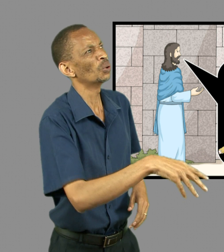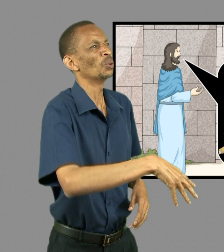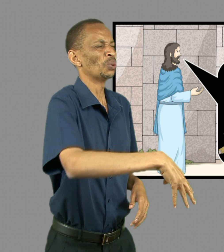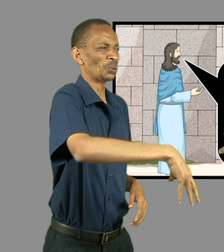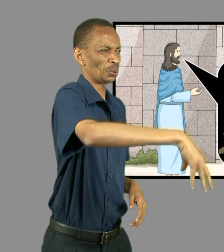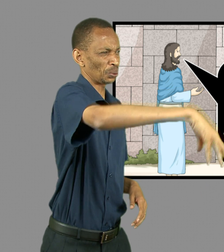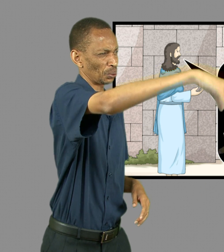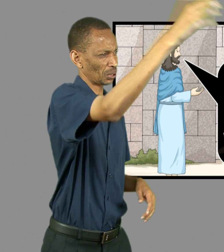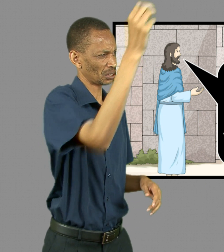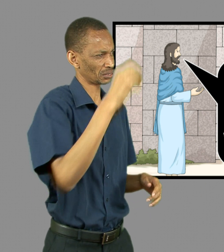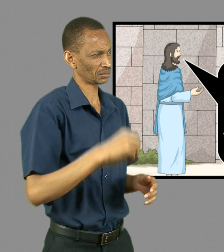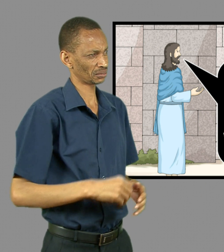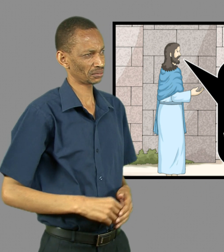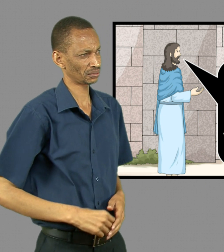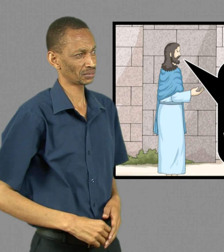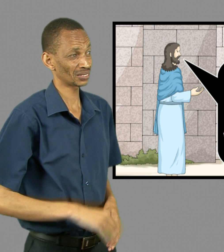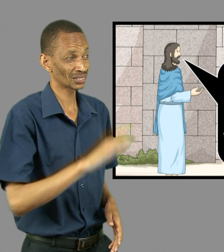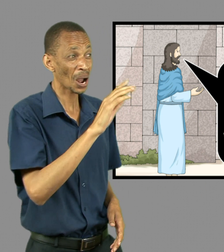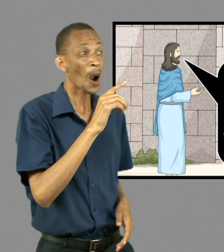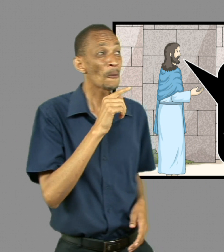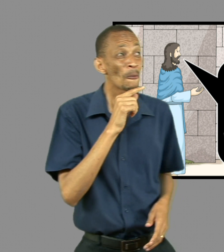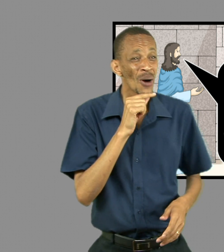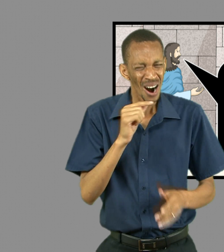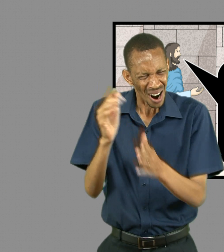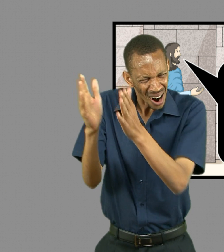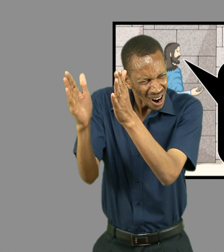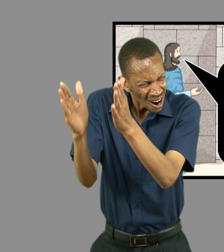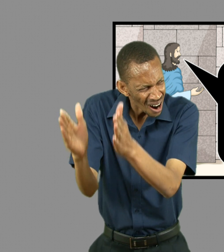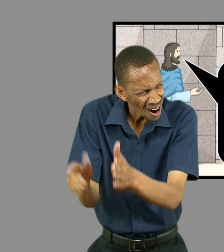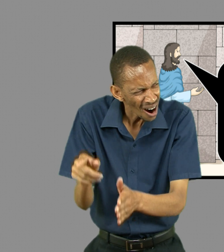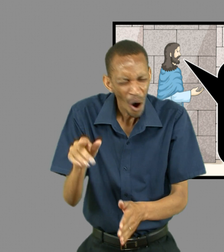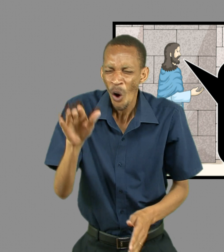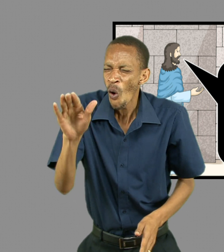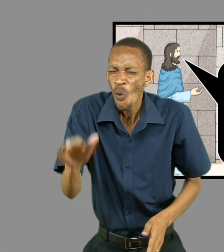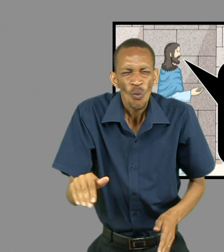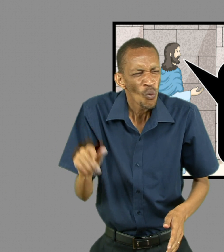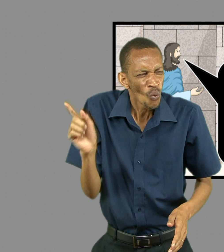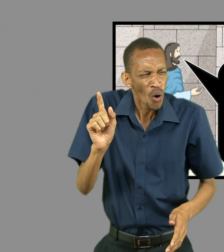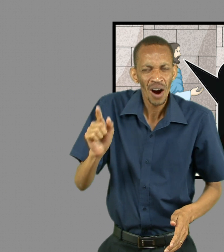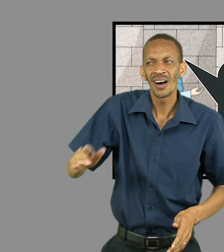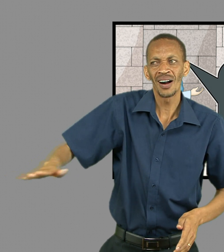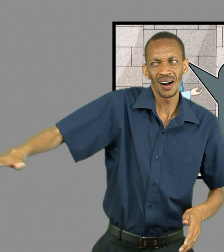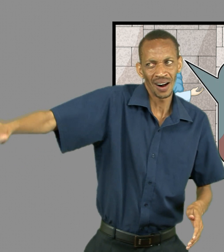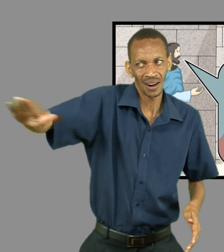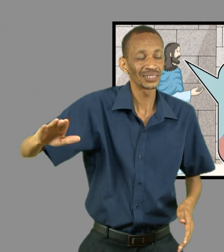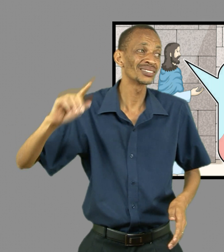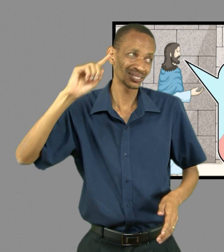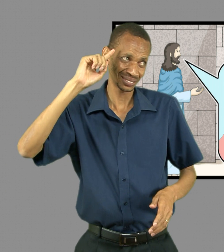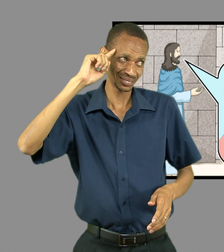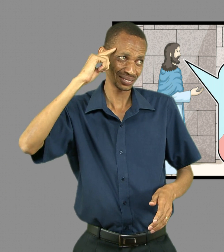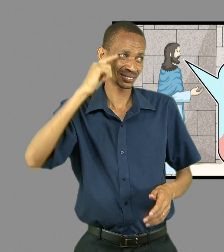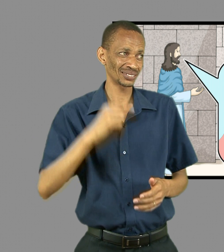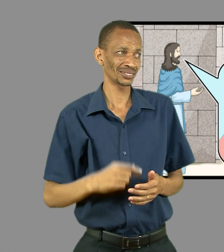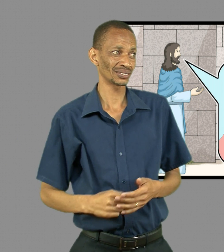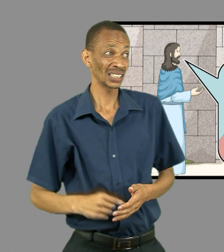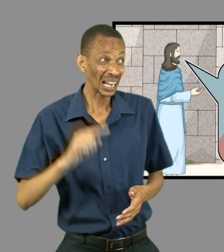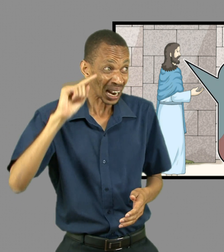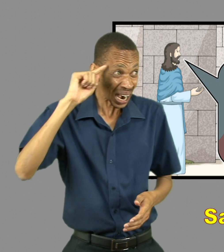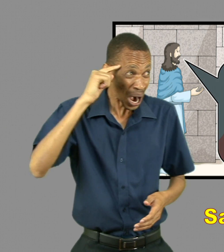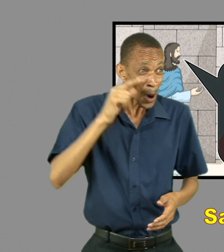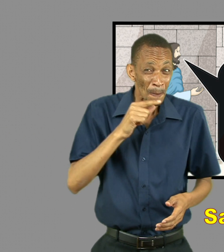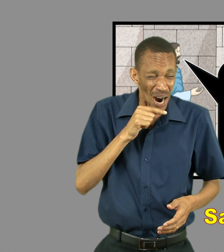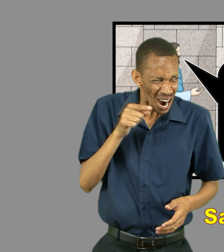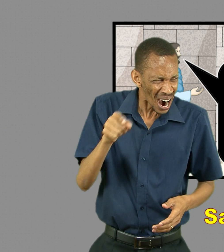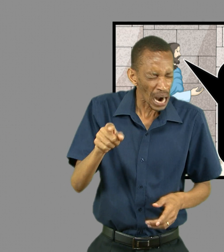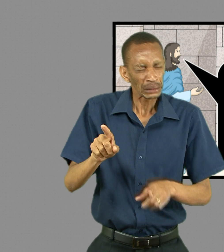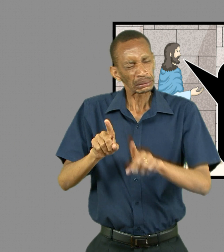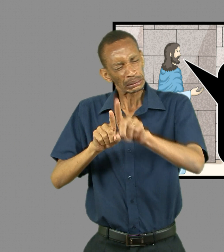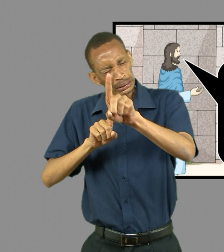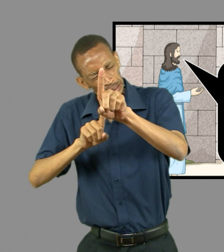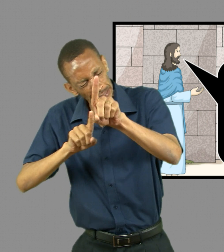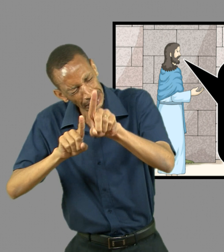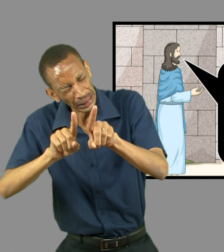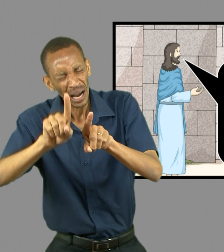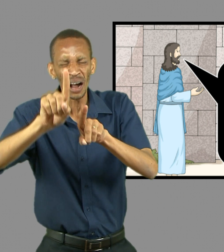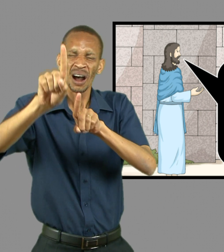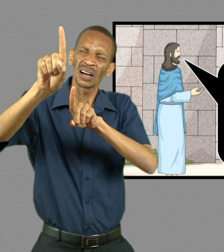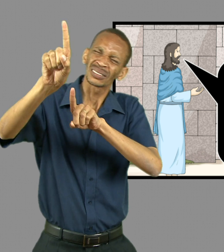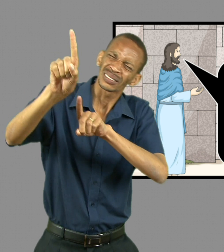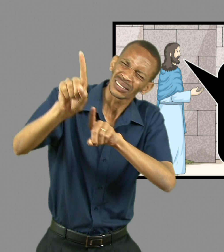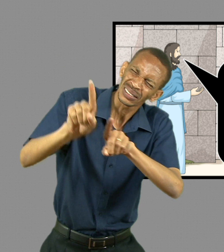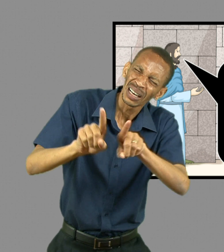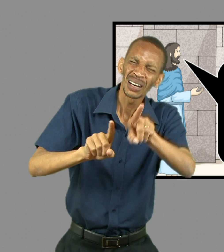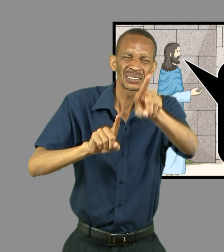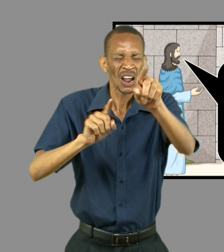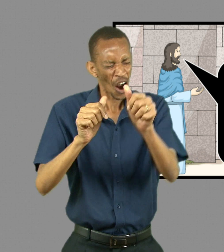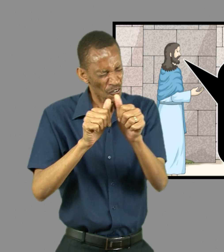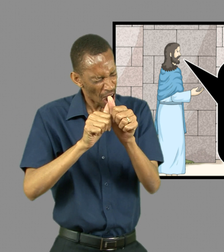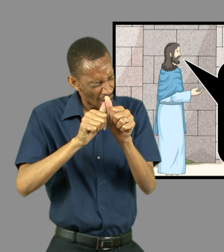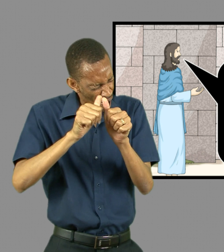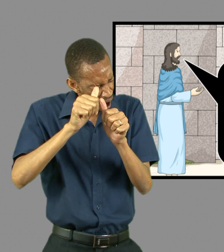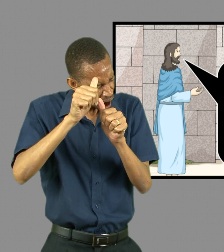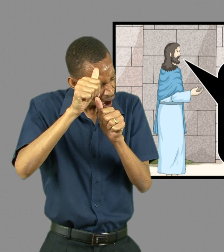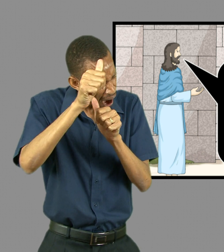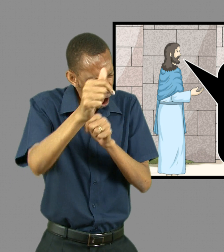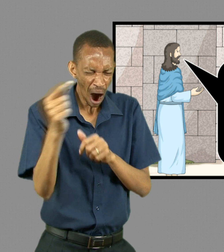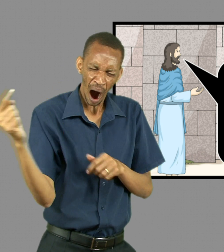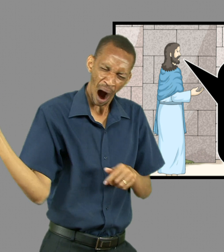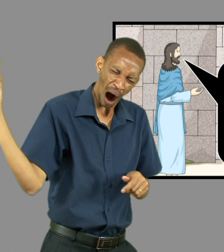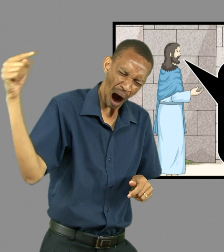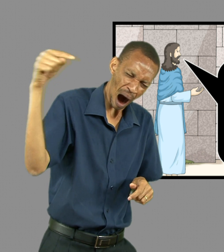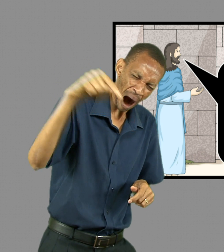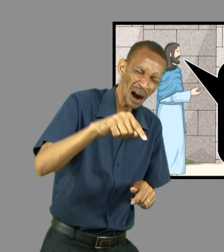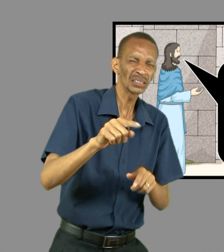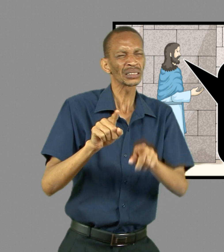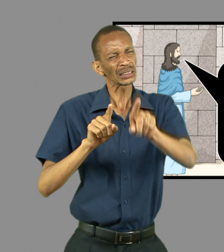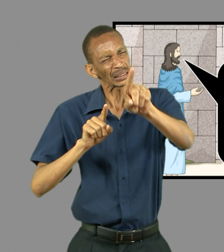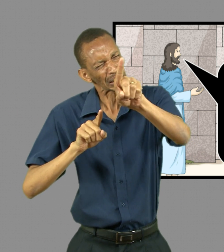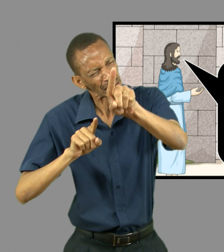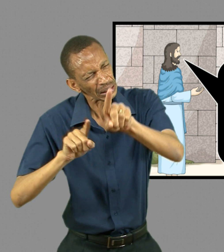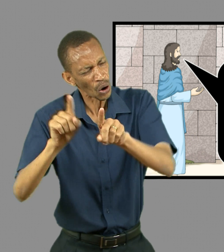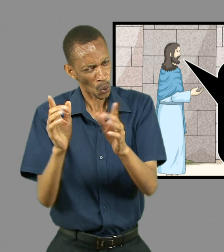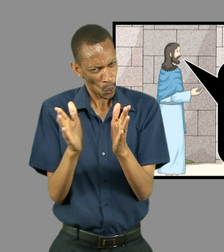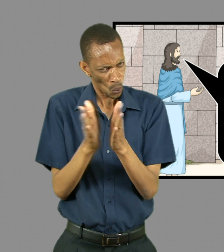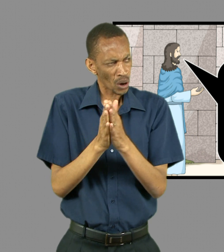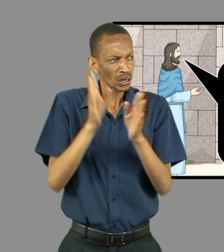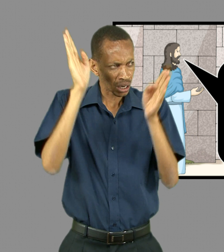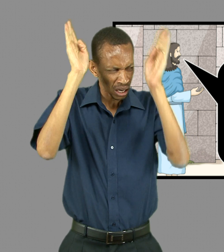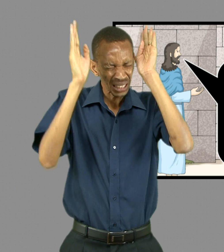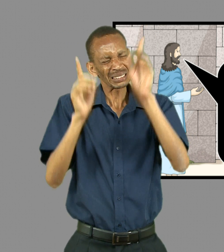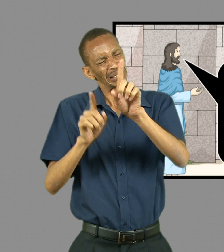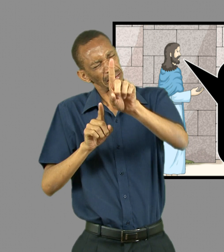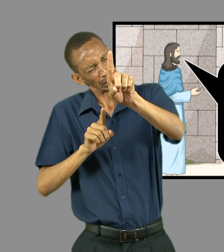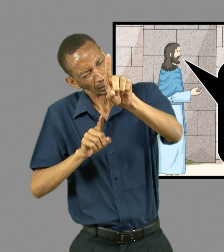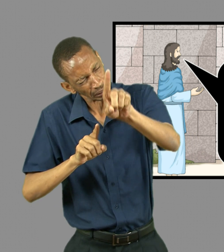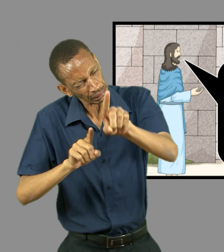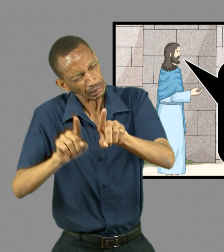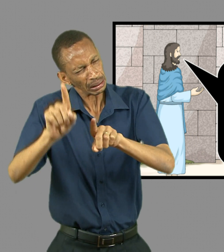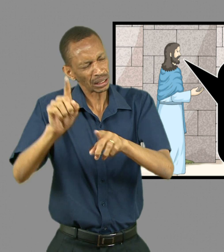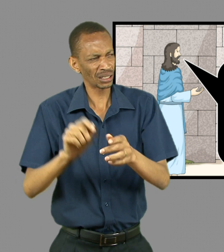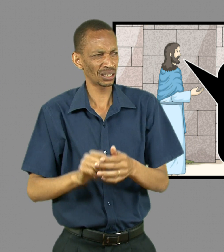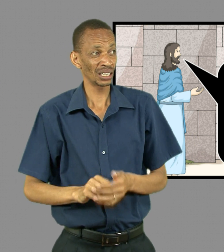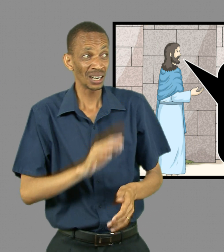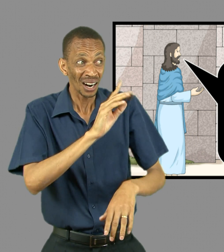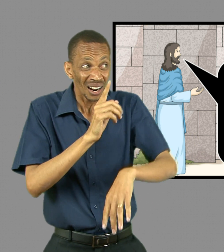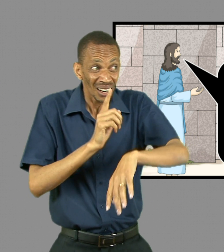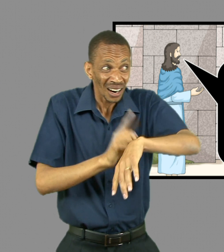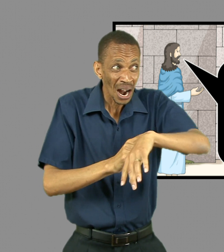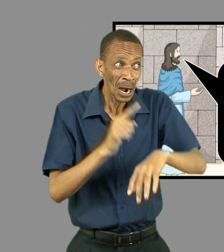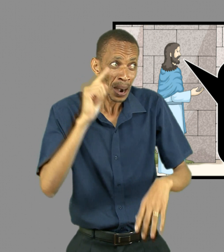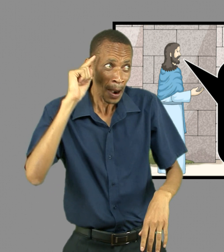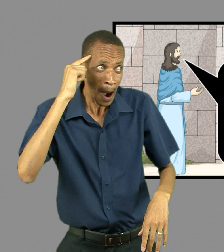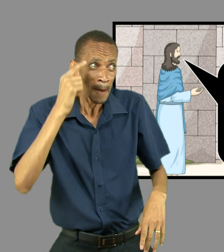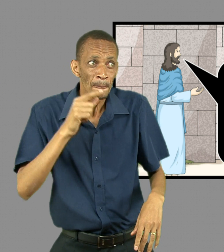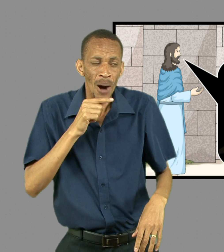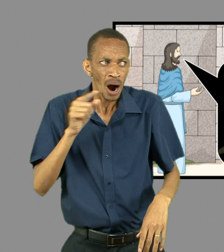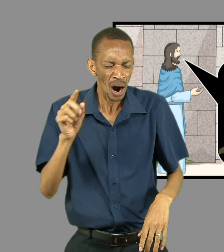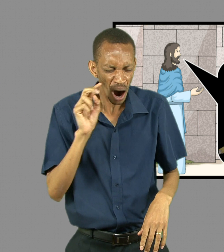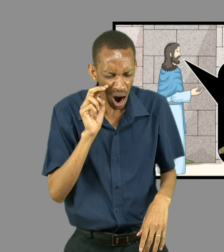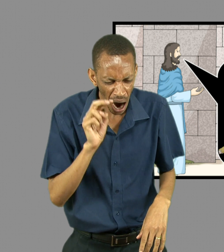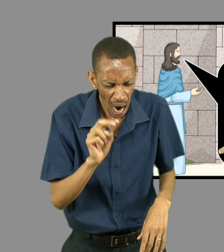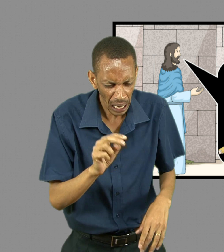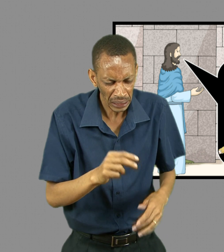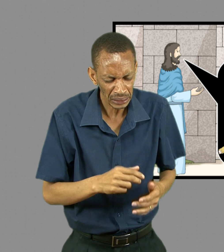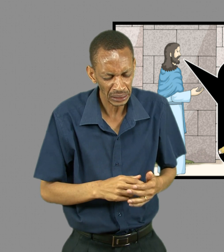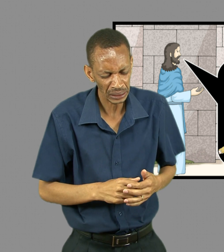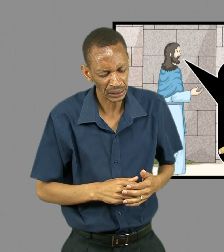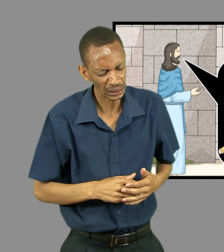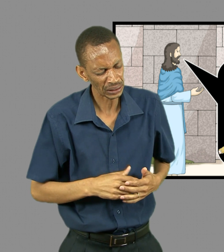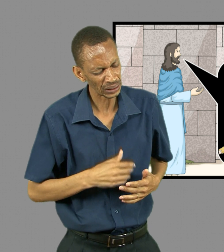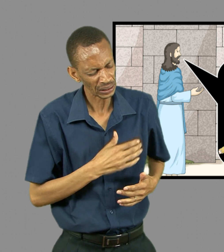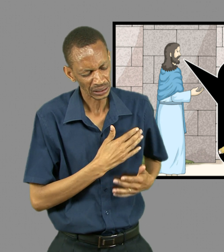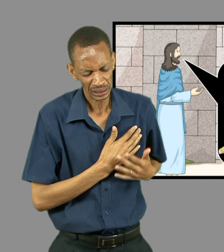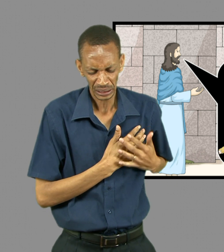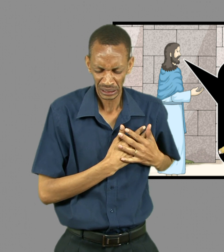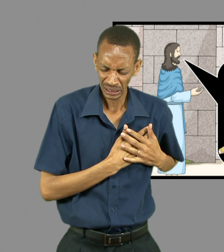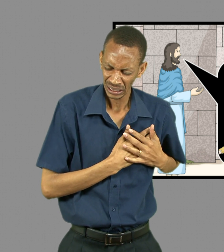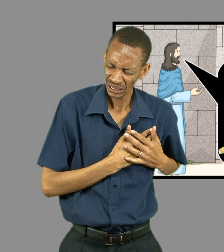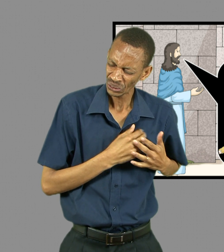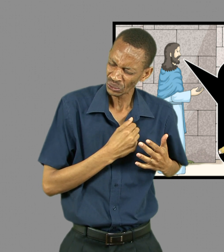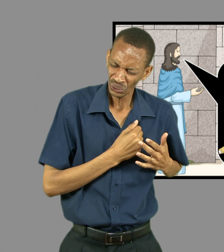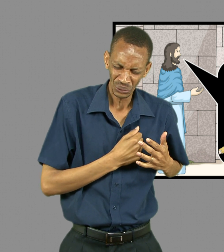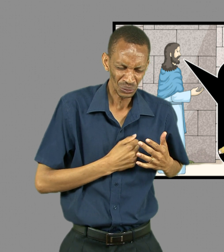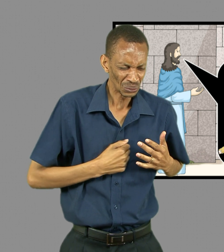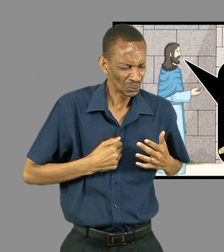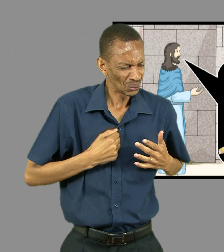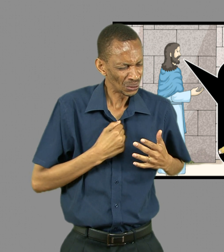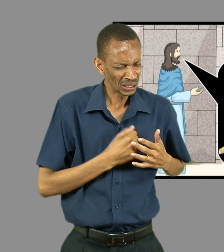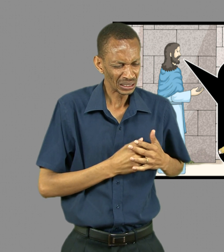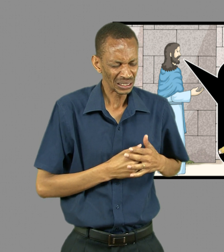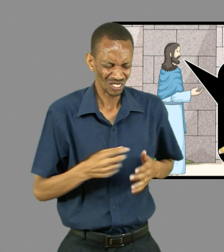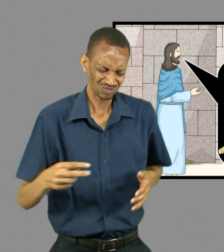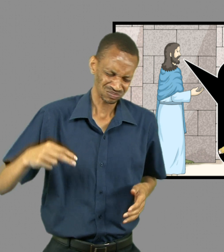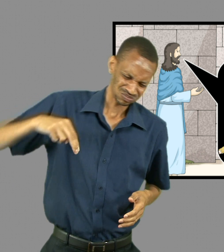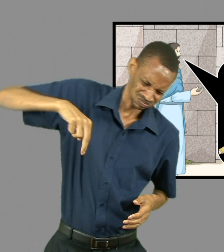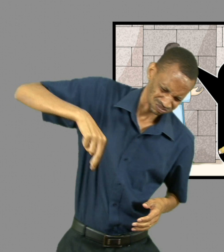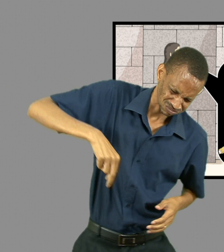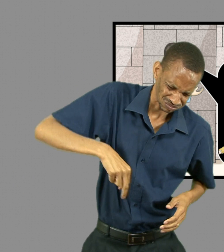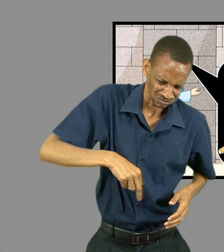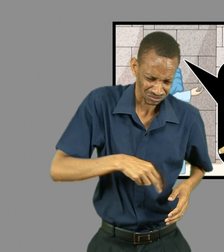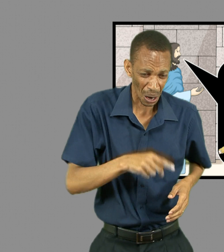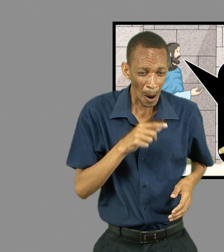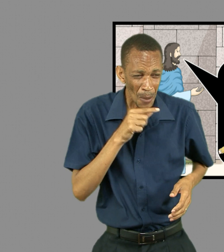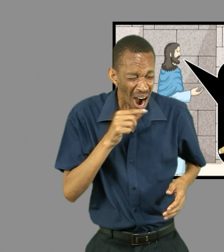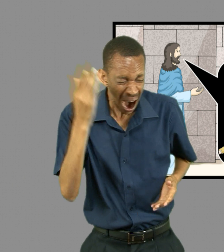But when a Samaritan on a journey came upon him, he looked at him and had compassion.